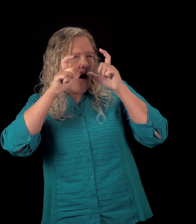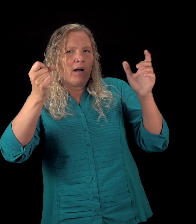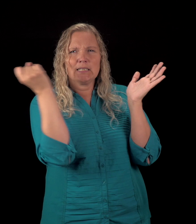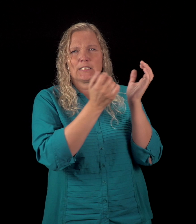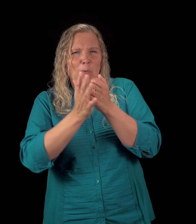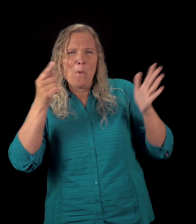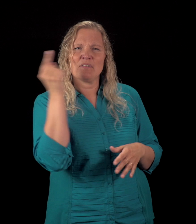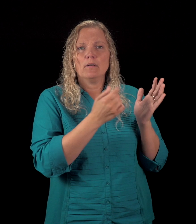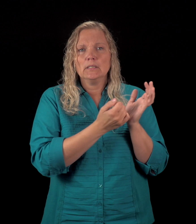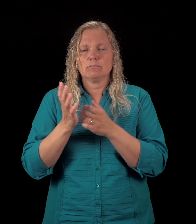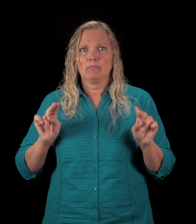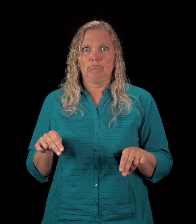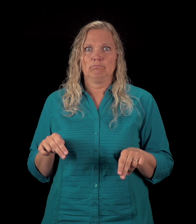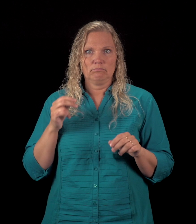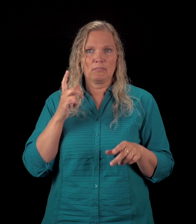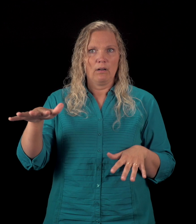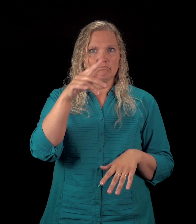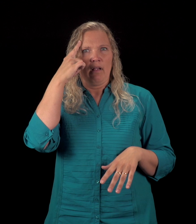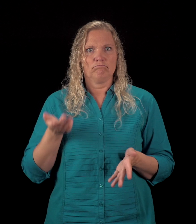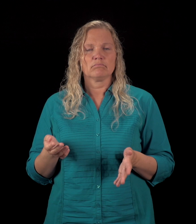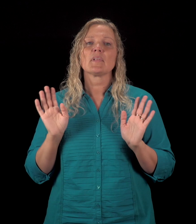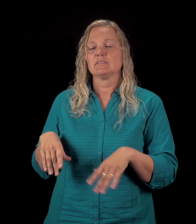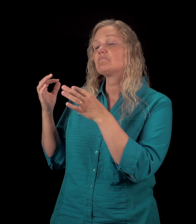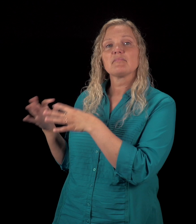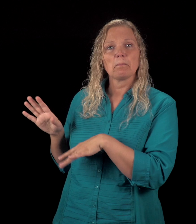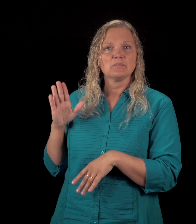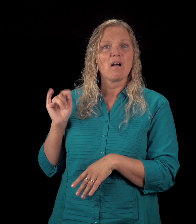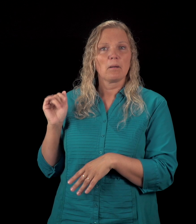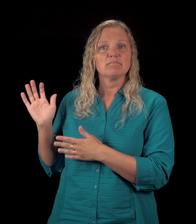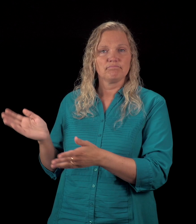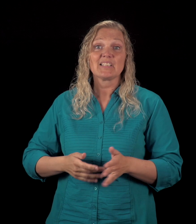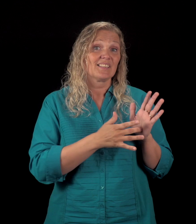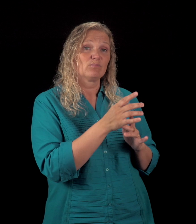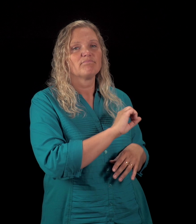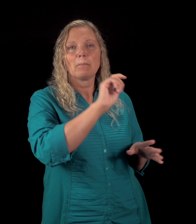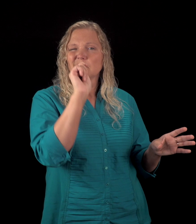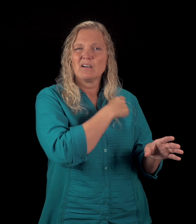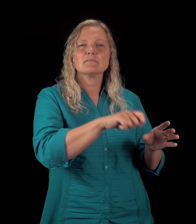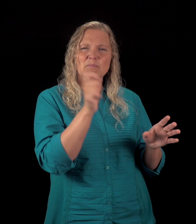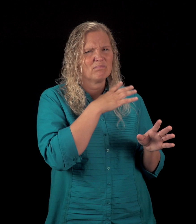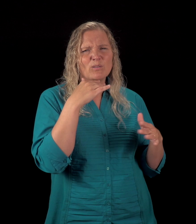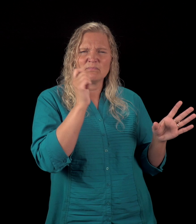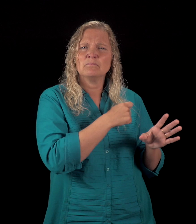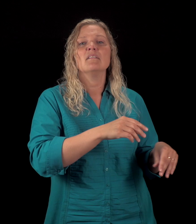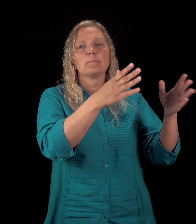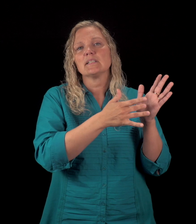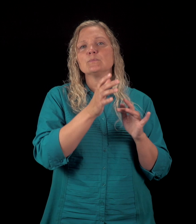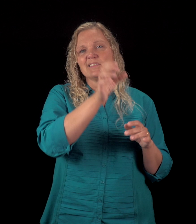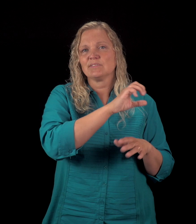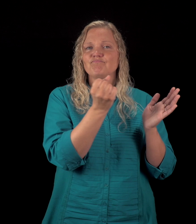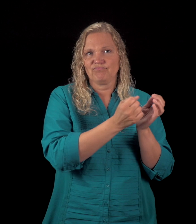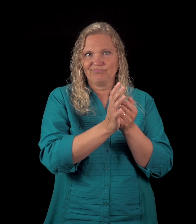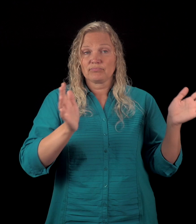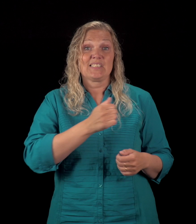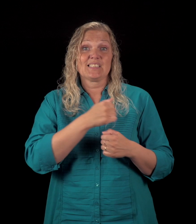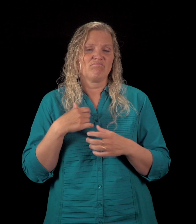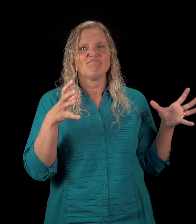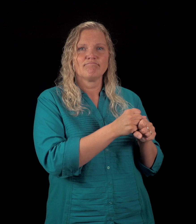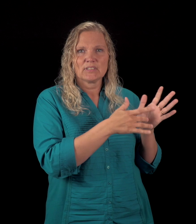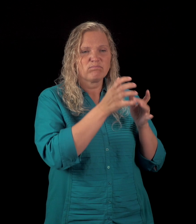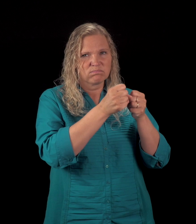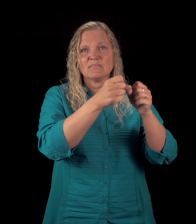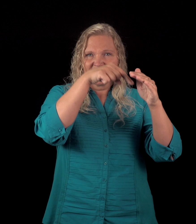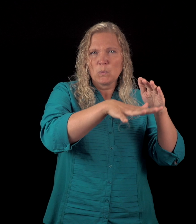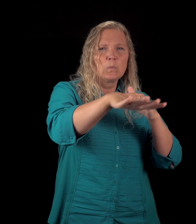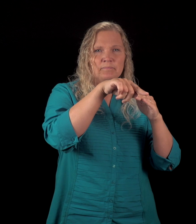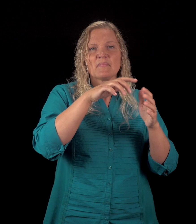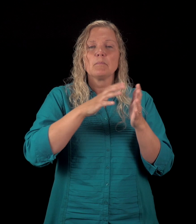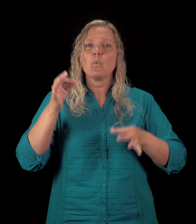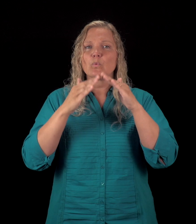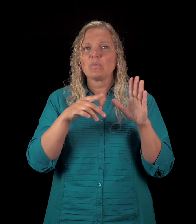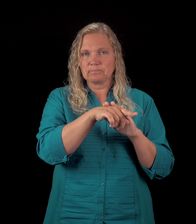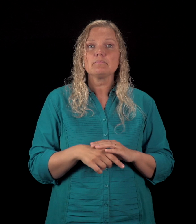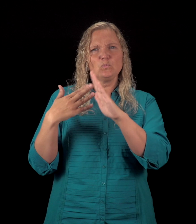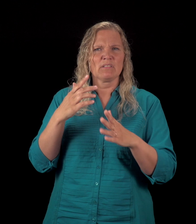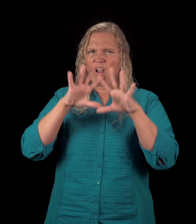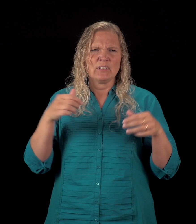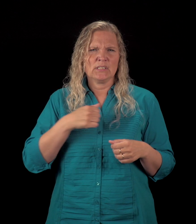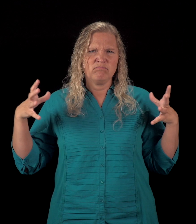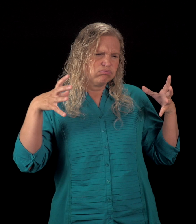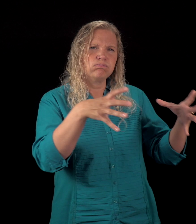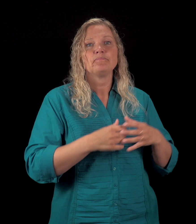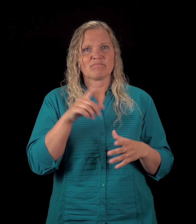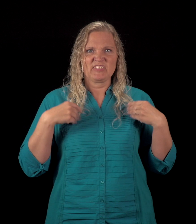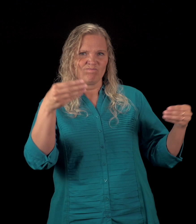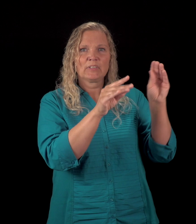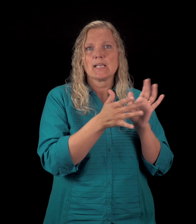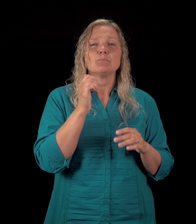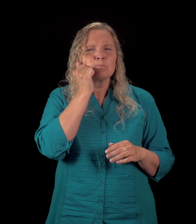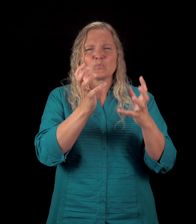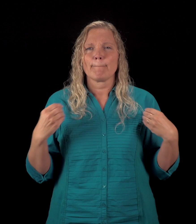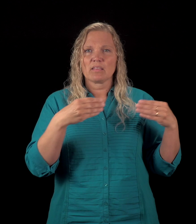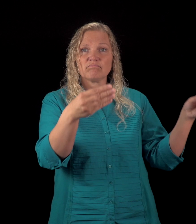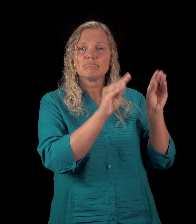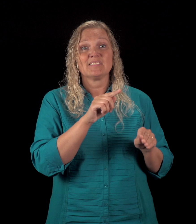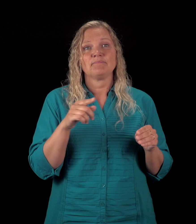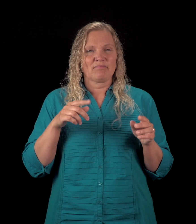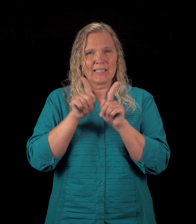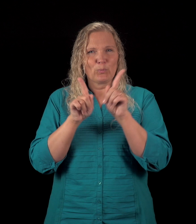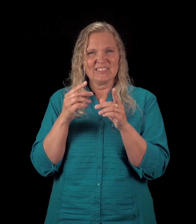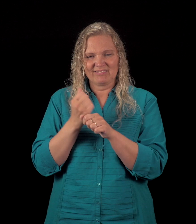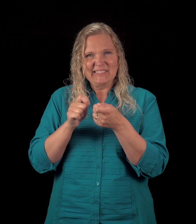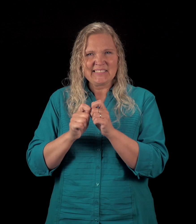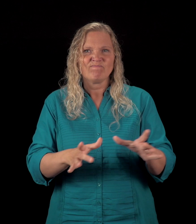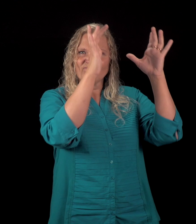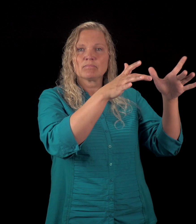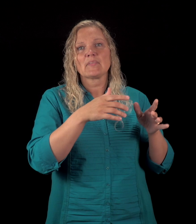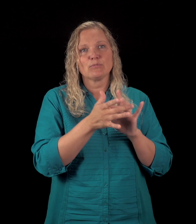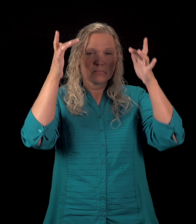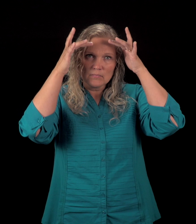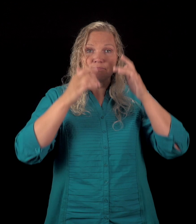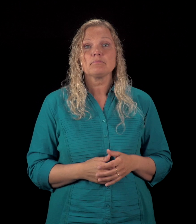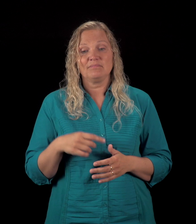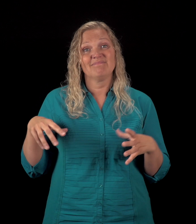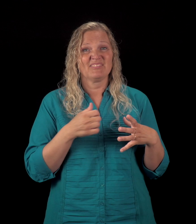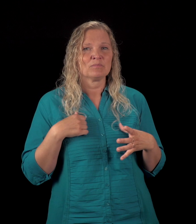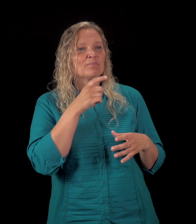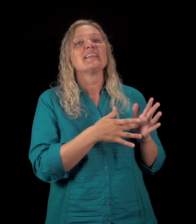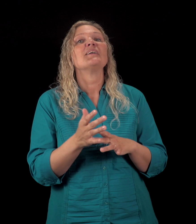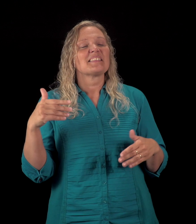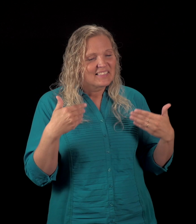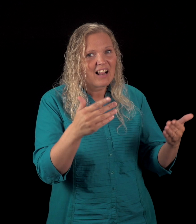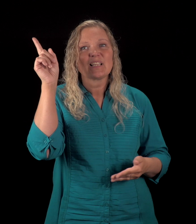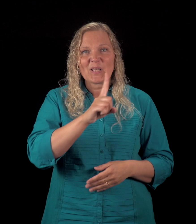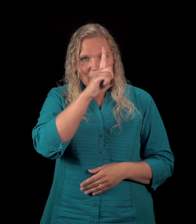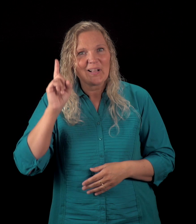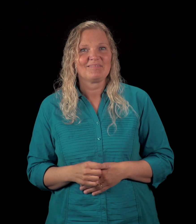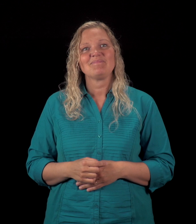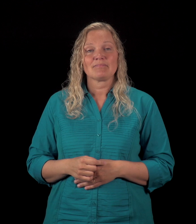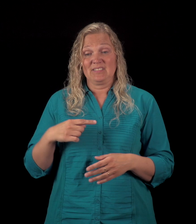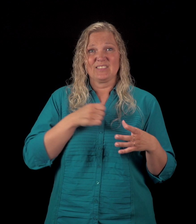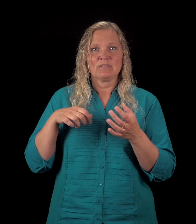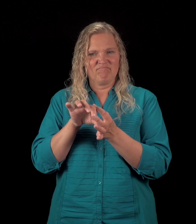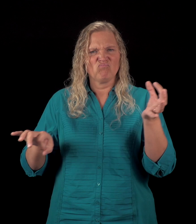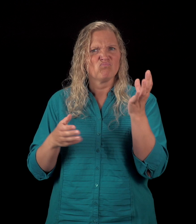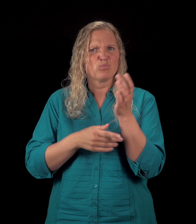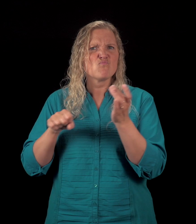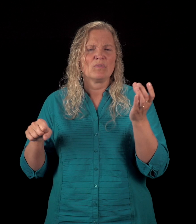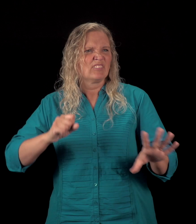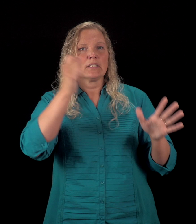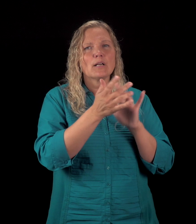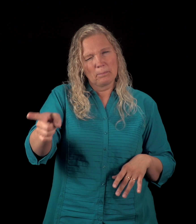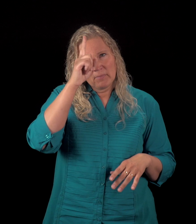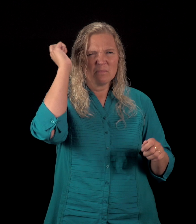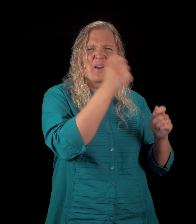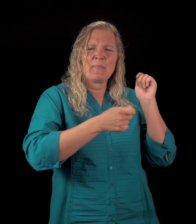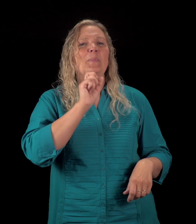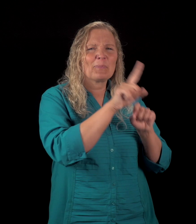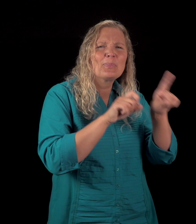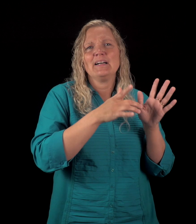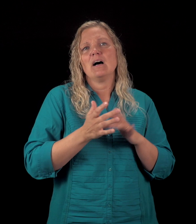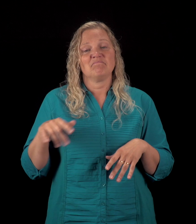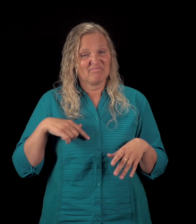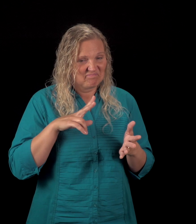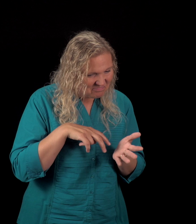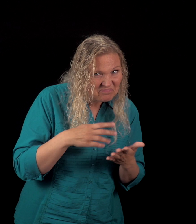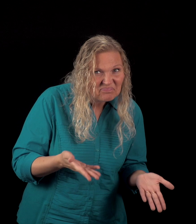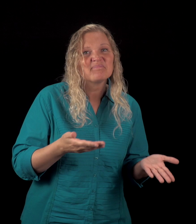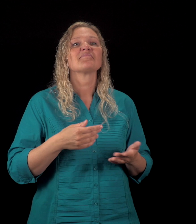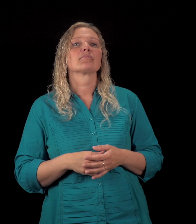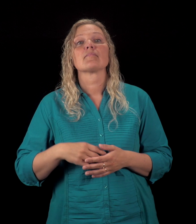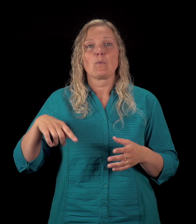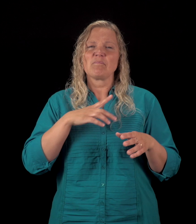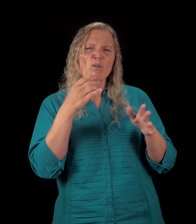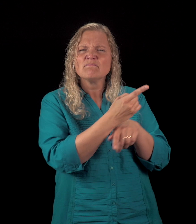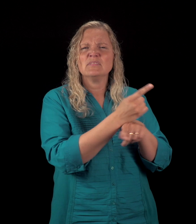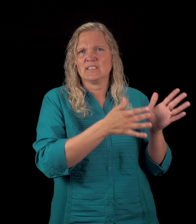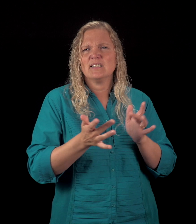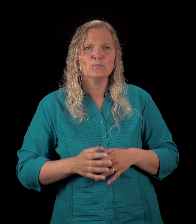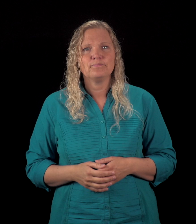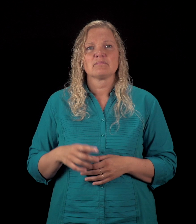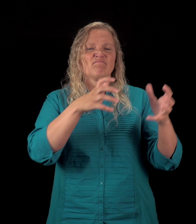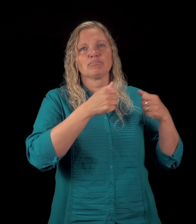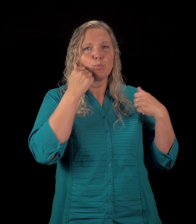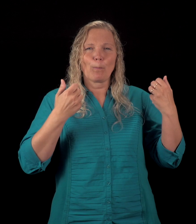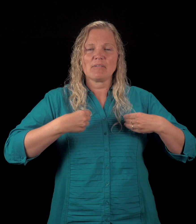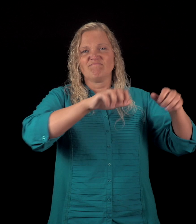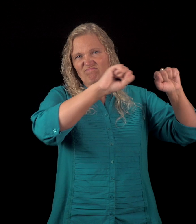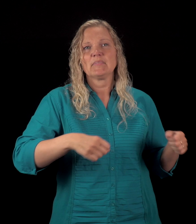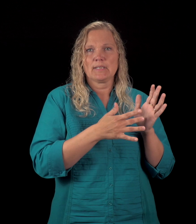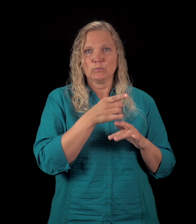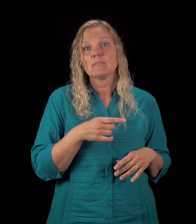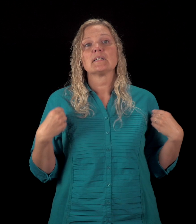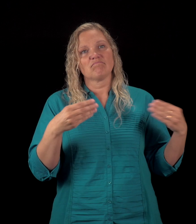And wishing to satisfy the crowd, Pilate released Barabbas to them. But he had Jesus flogged, and handed Him over to be crucified. Then the soldiers led Jesus away into the palace (that is, the Praetorium) and called the whole company together. They dressed Him in a purple robe, twisted together a crown of thorns, and set it on His head. And they began to salute Him: “Hail, King of the Jews!” They kept striking His head with a staff and spitting on Him.